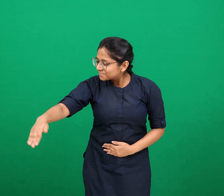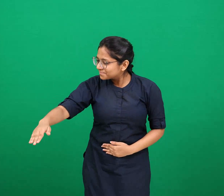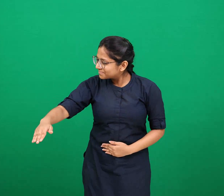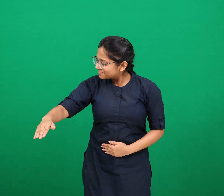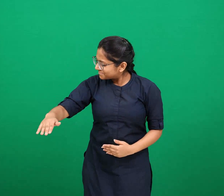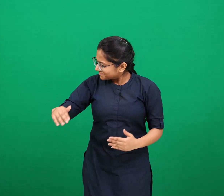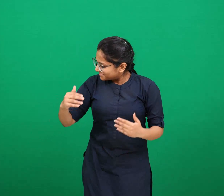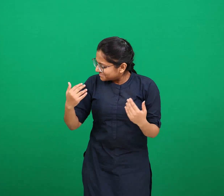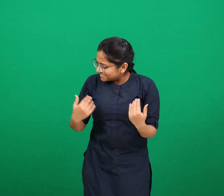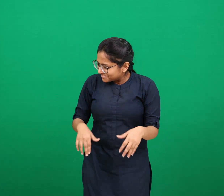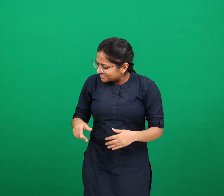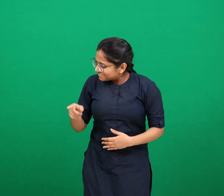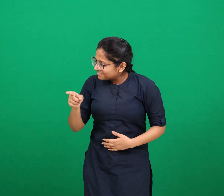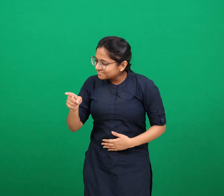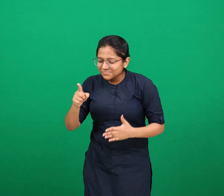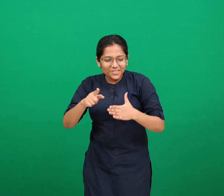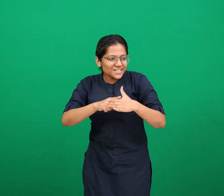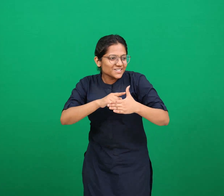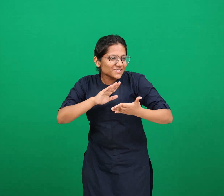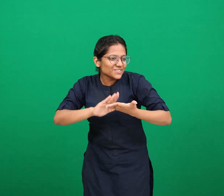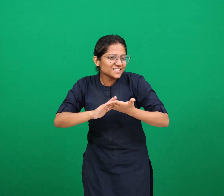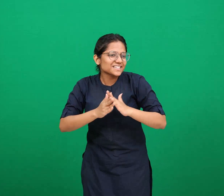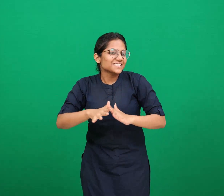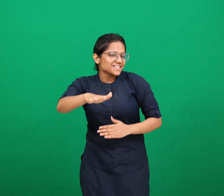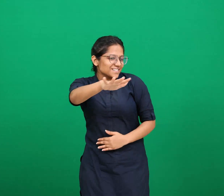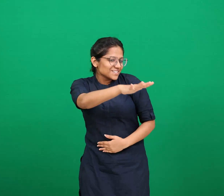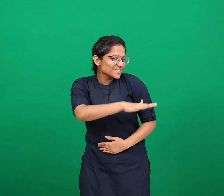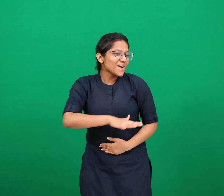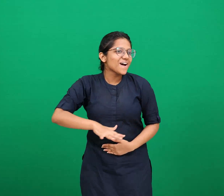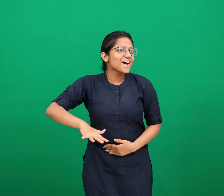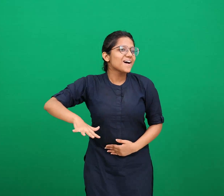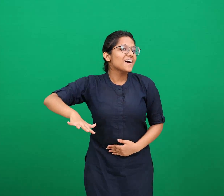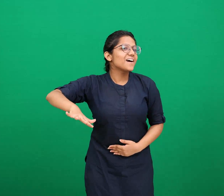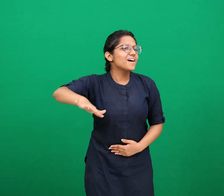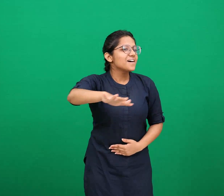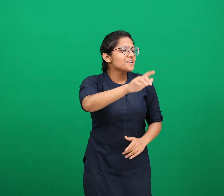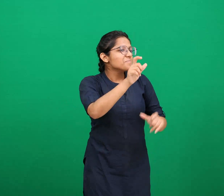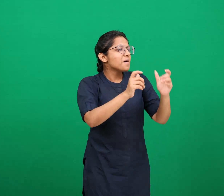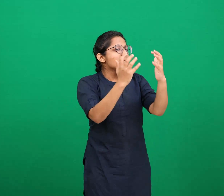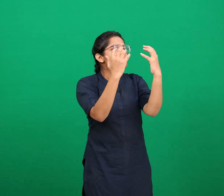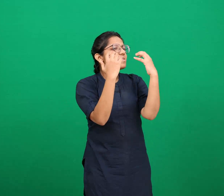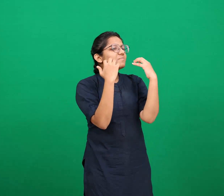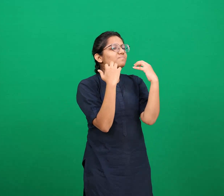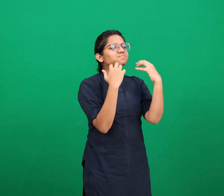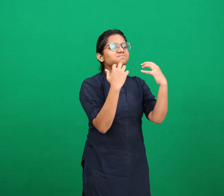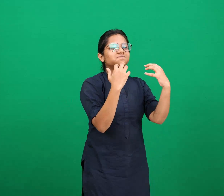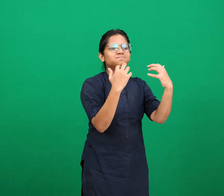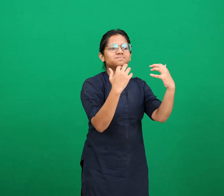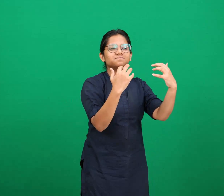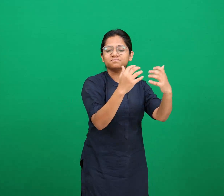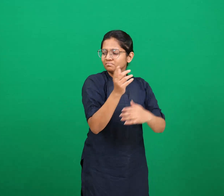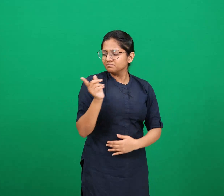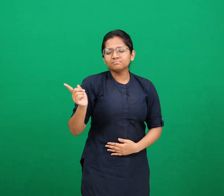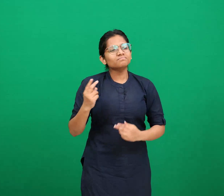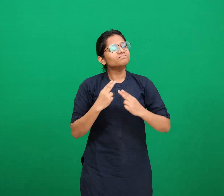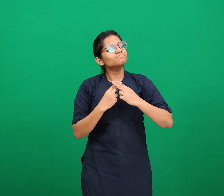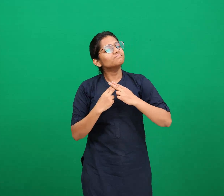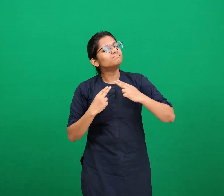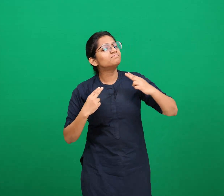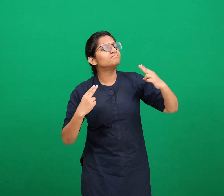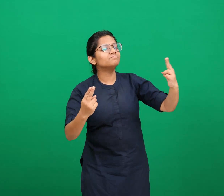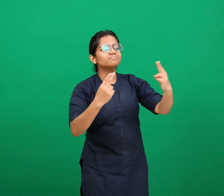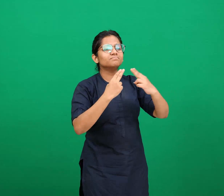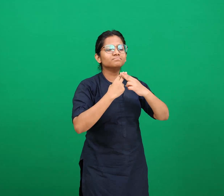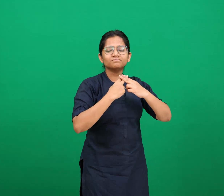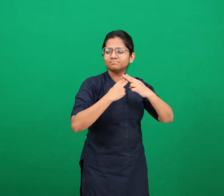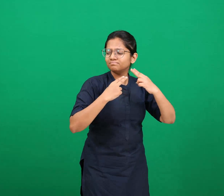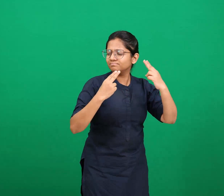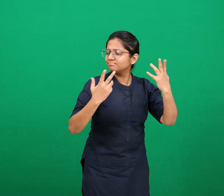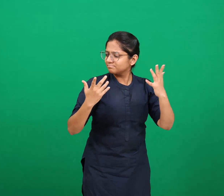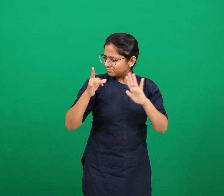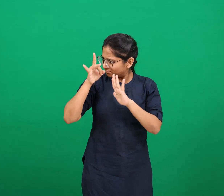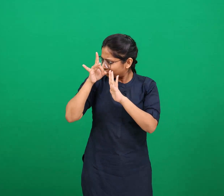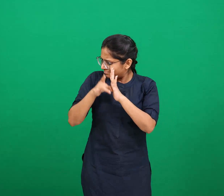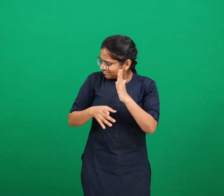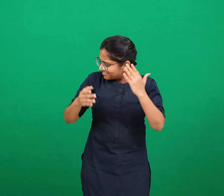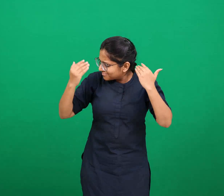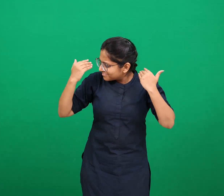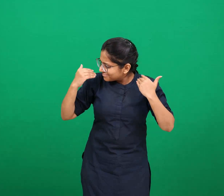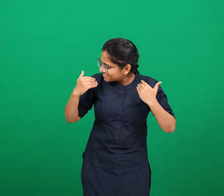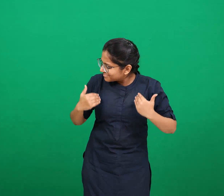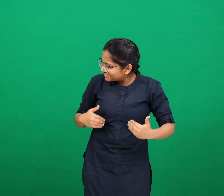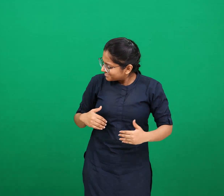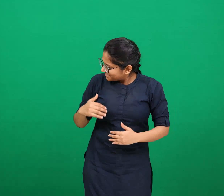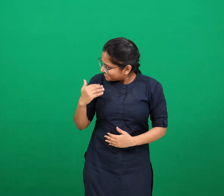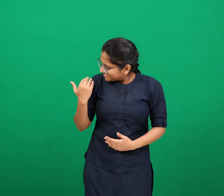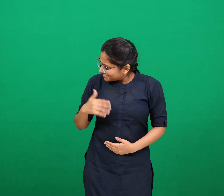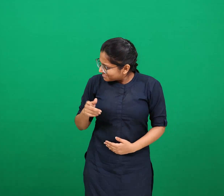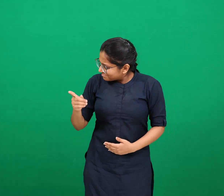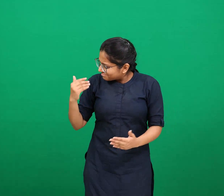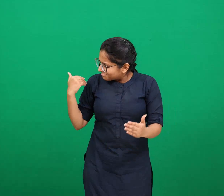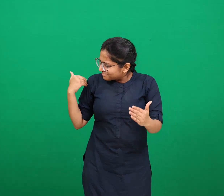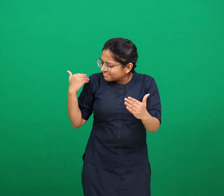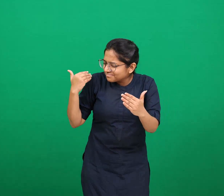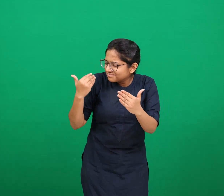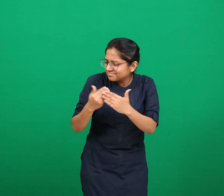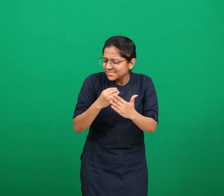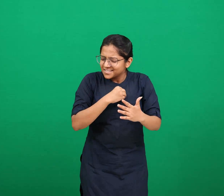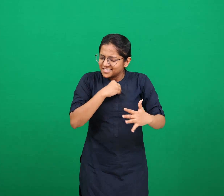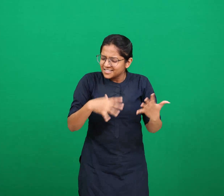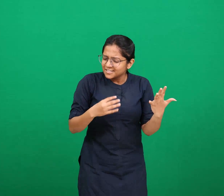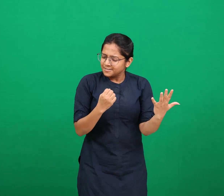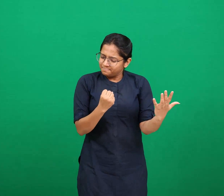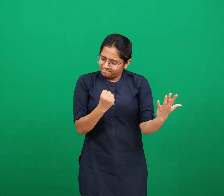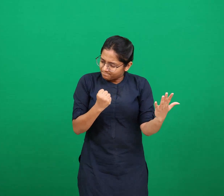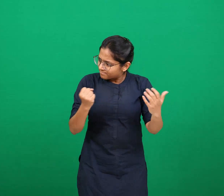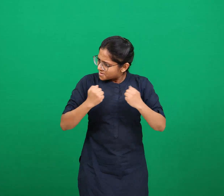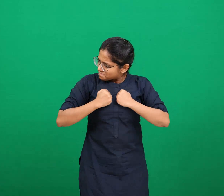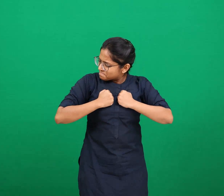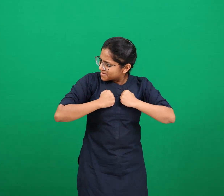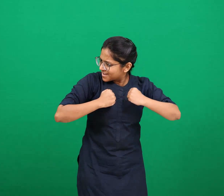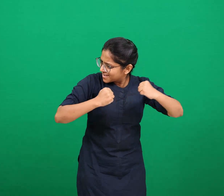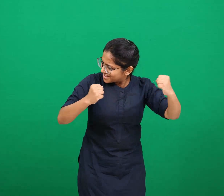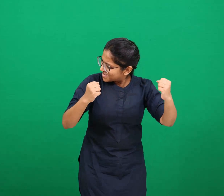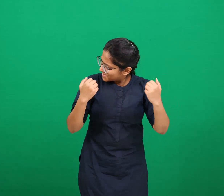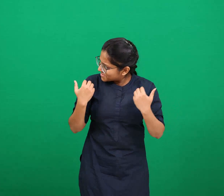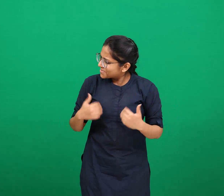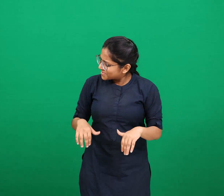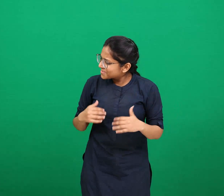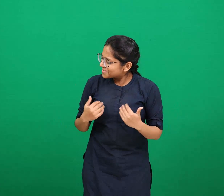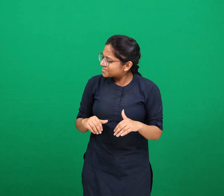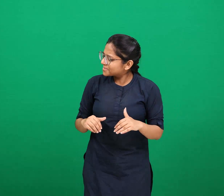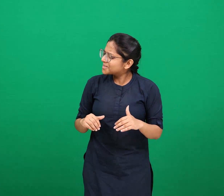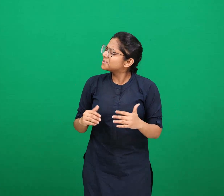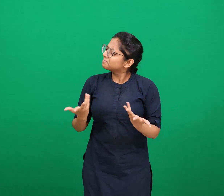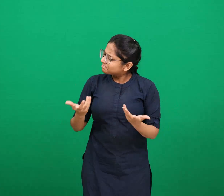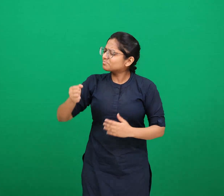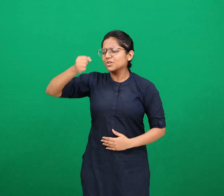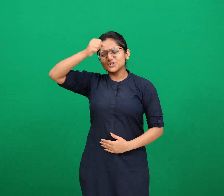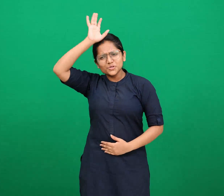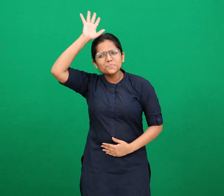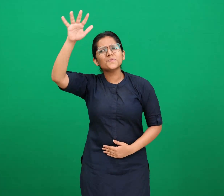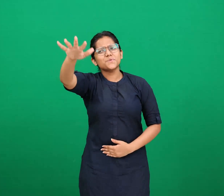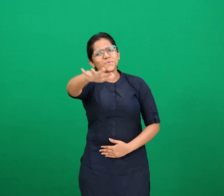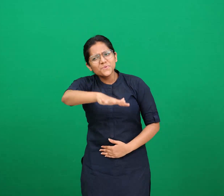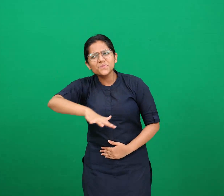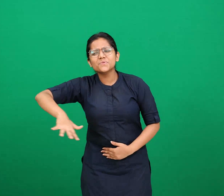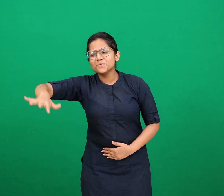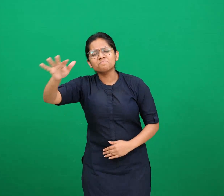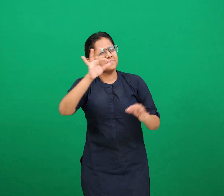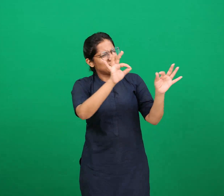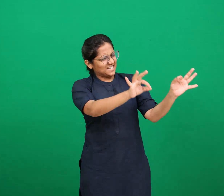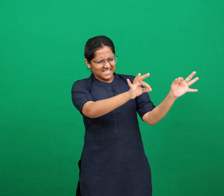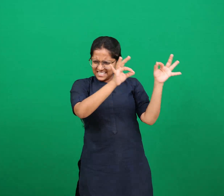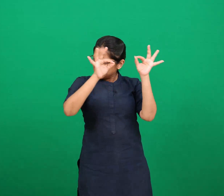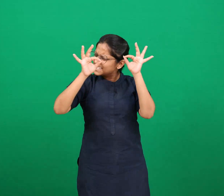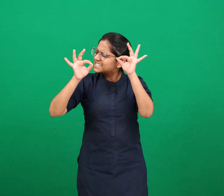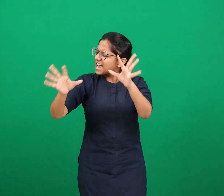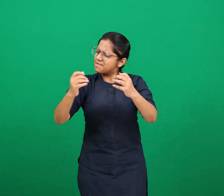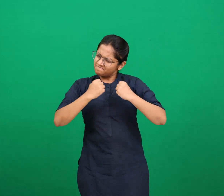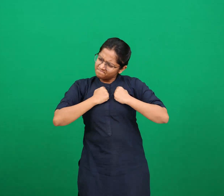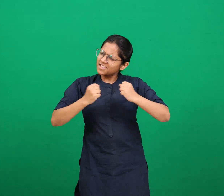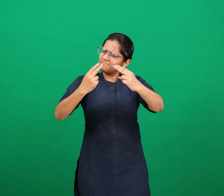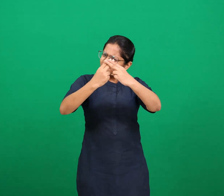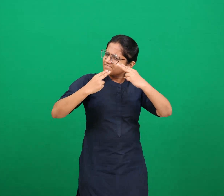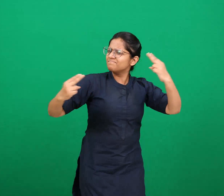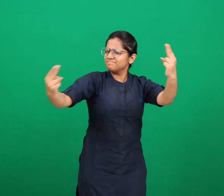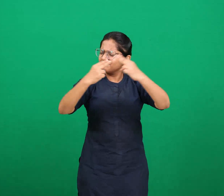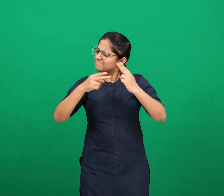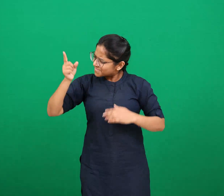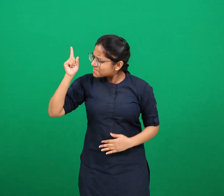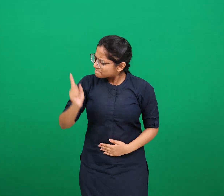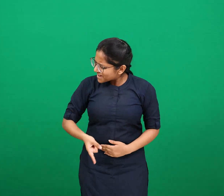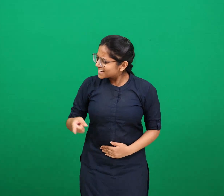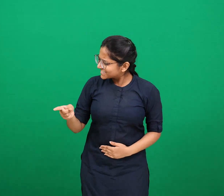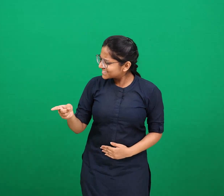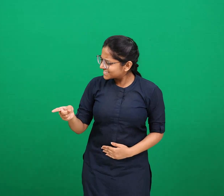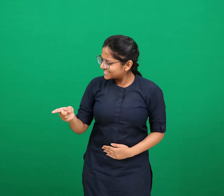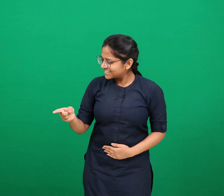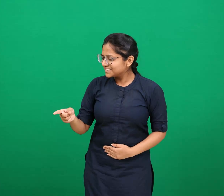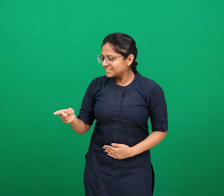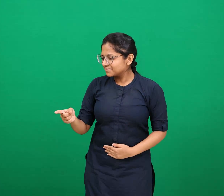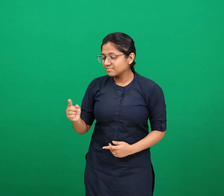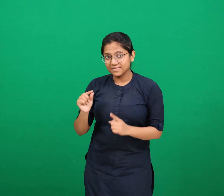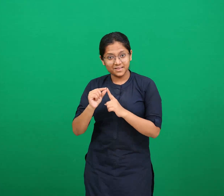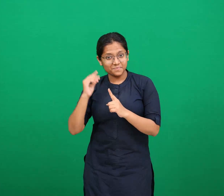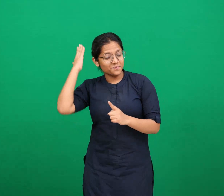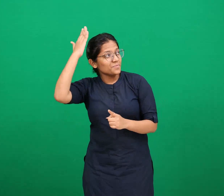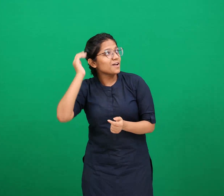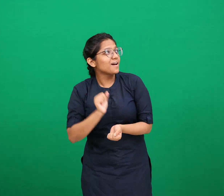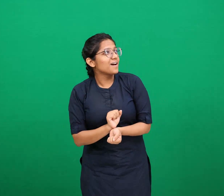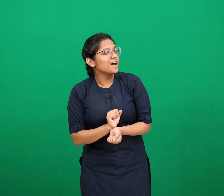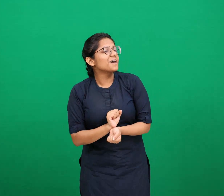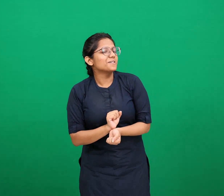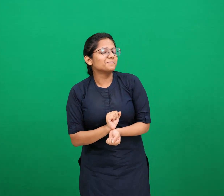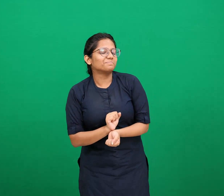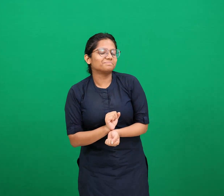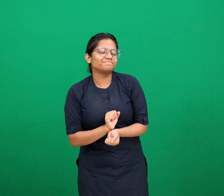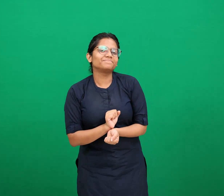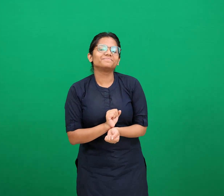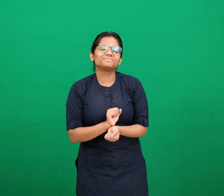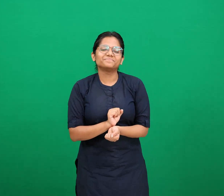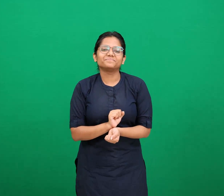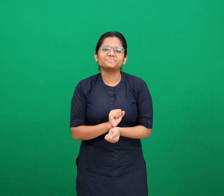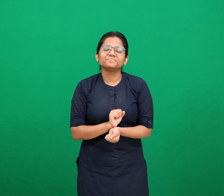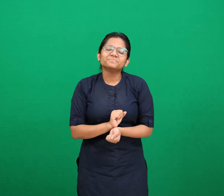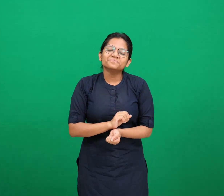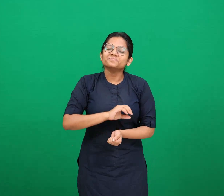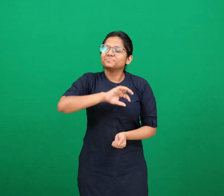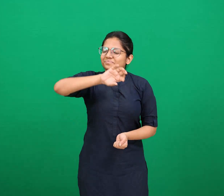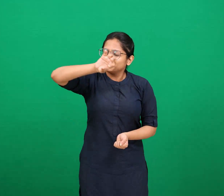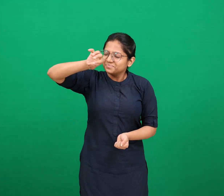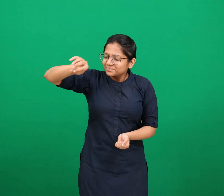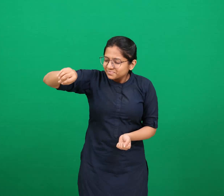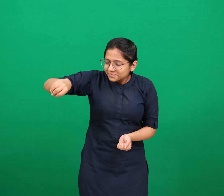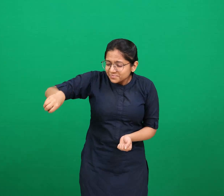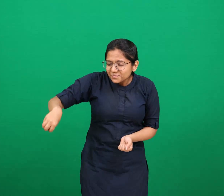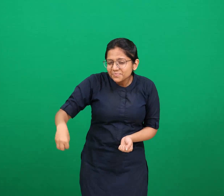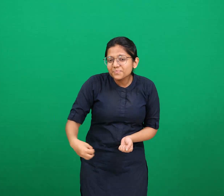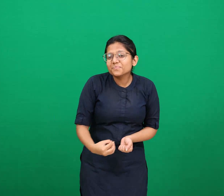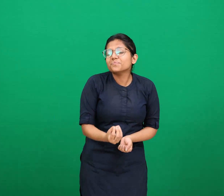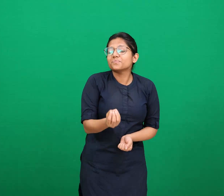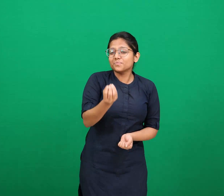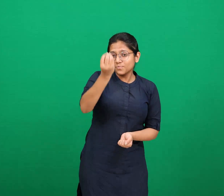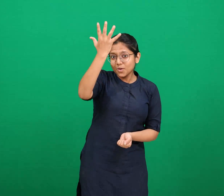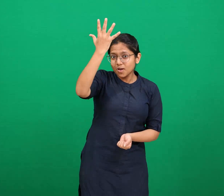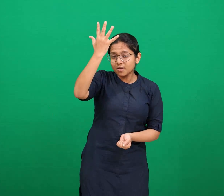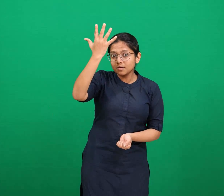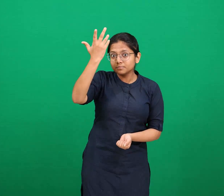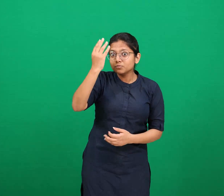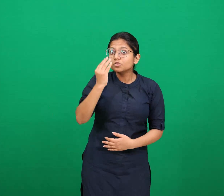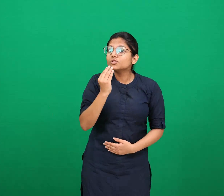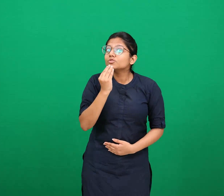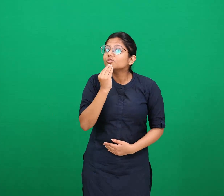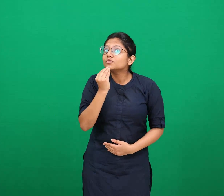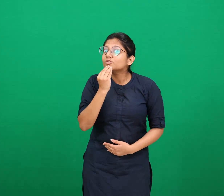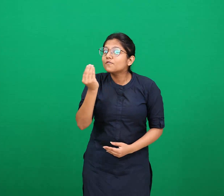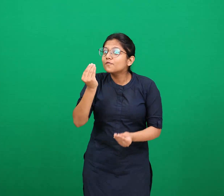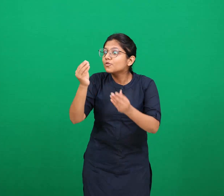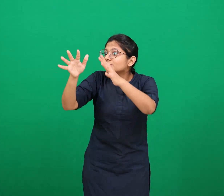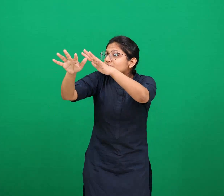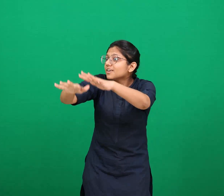As you have testified about Me in Jerusalem, so also you must testify in Rome."